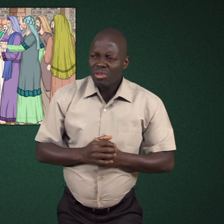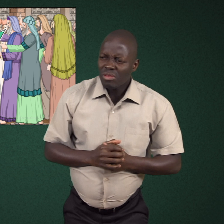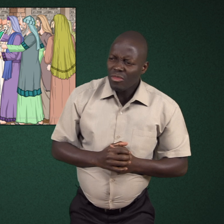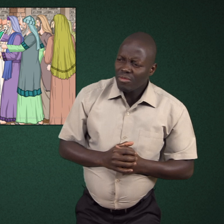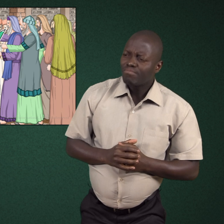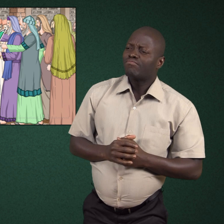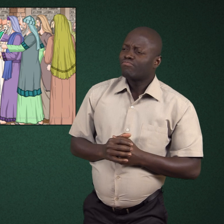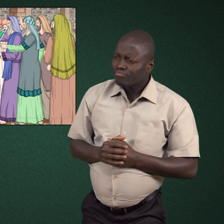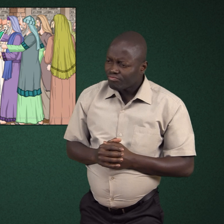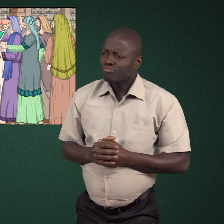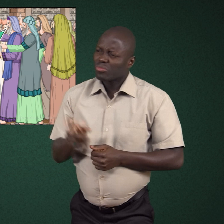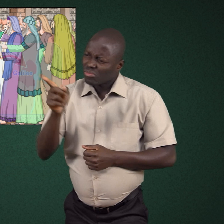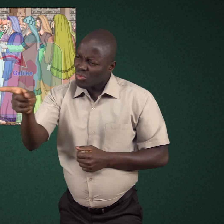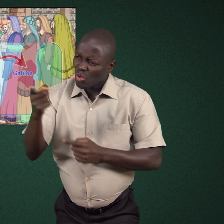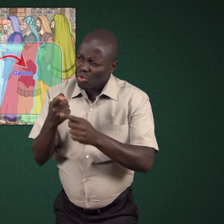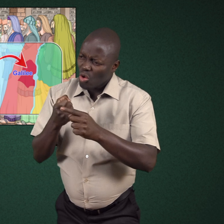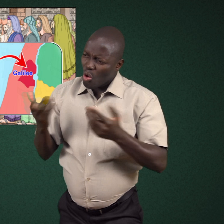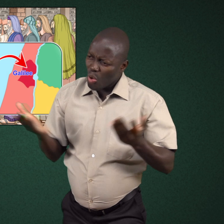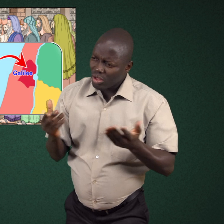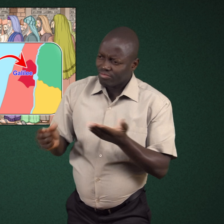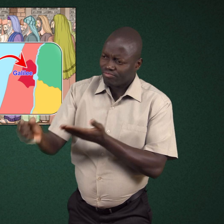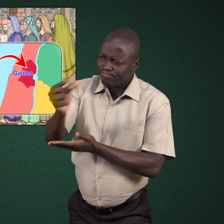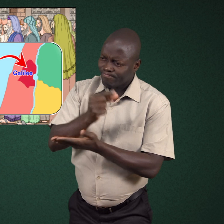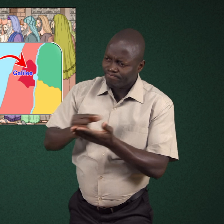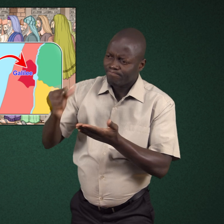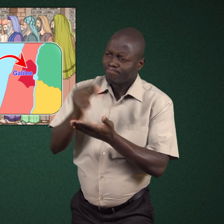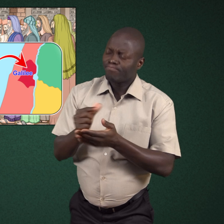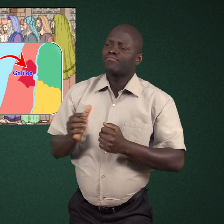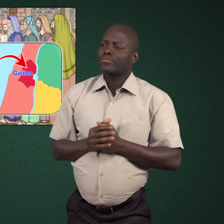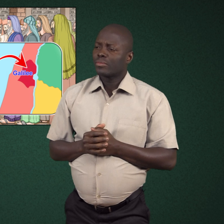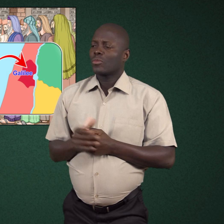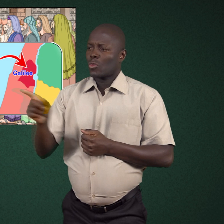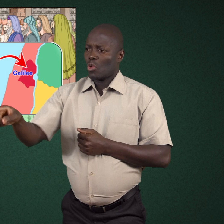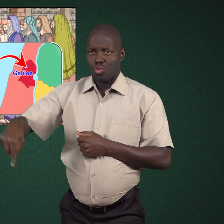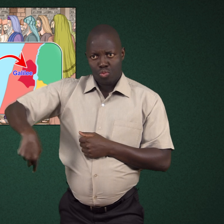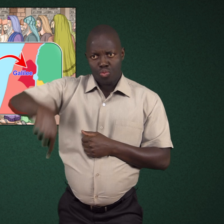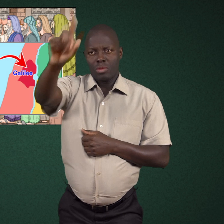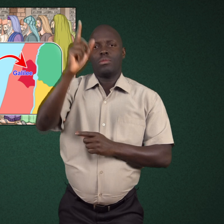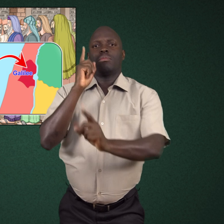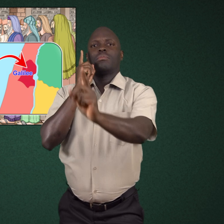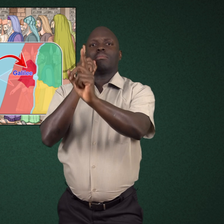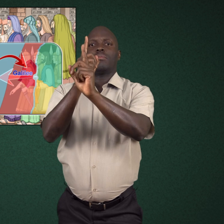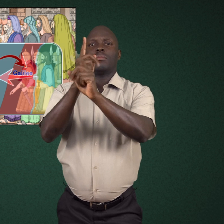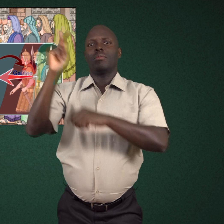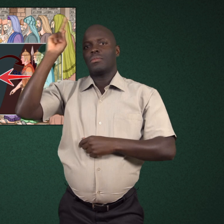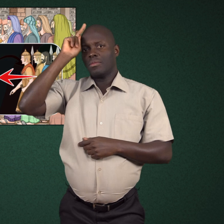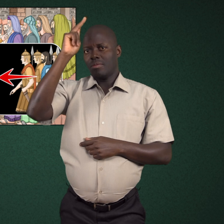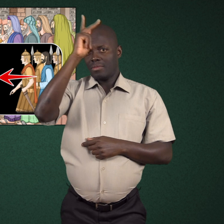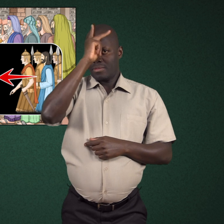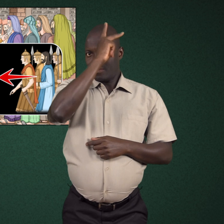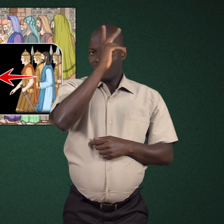He began in Galilee and has come all the way here.” When Pilate heard this, he asked if the man was a Galilean.